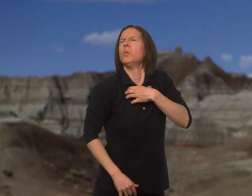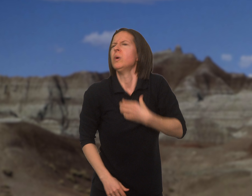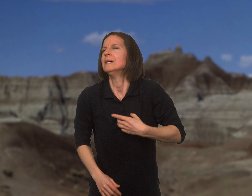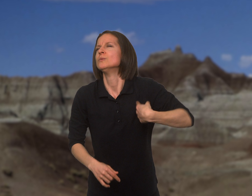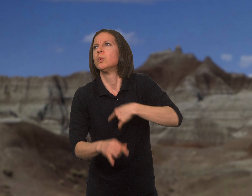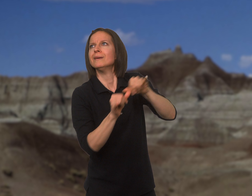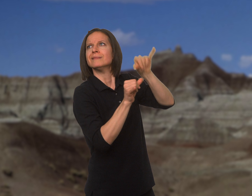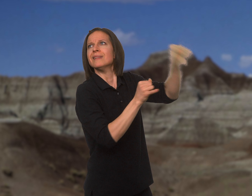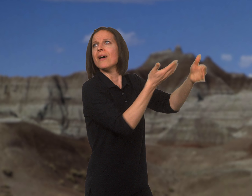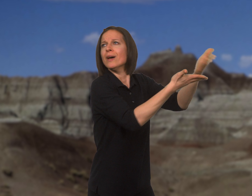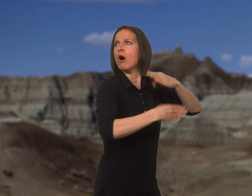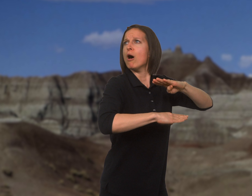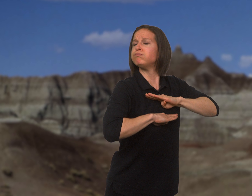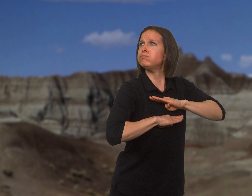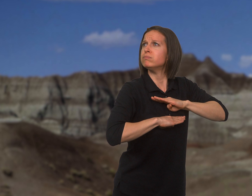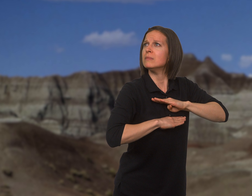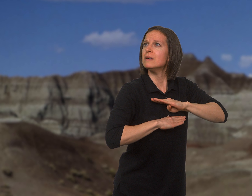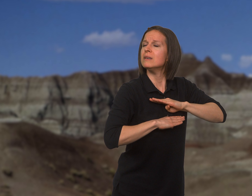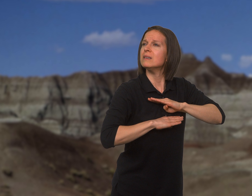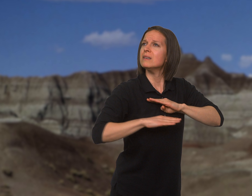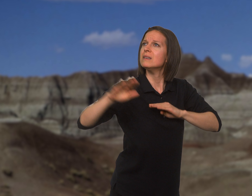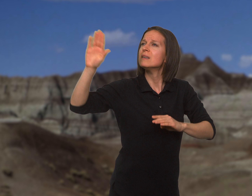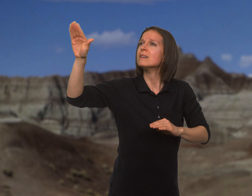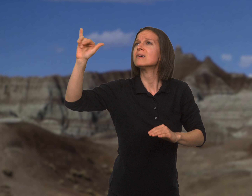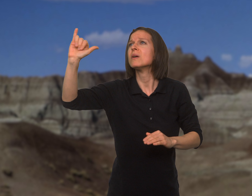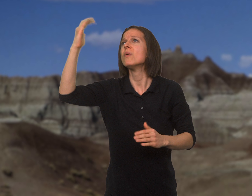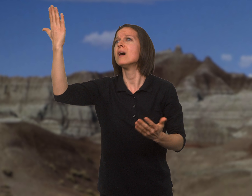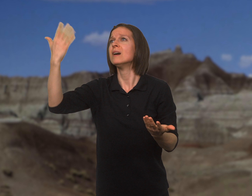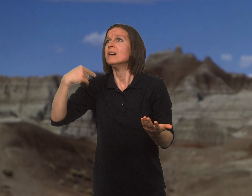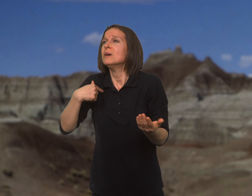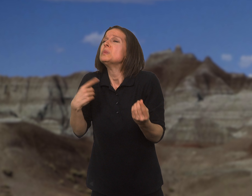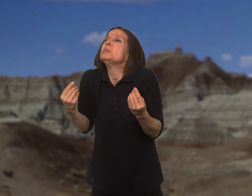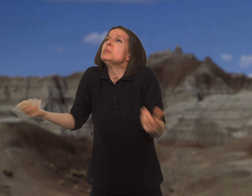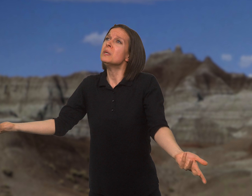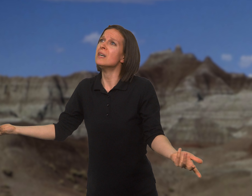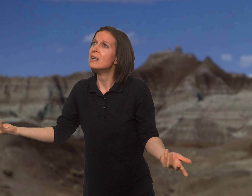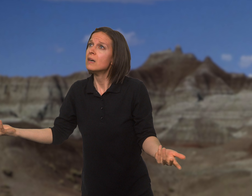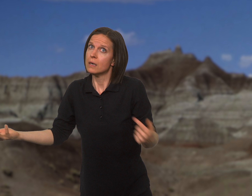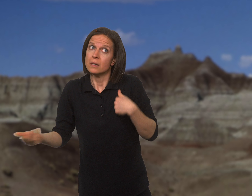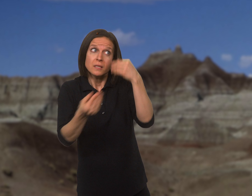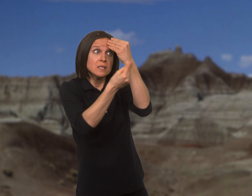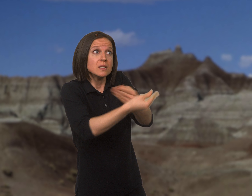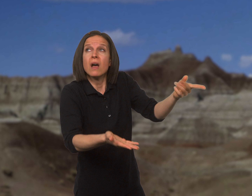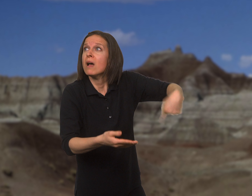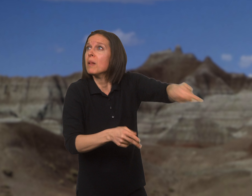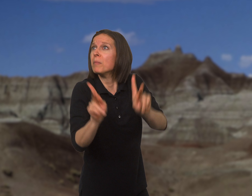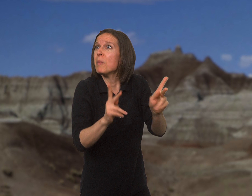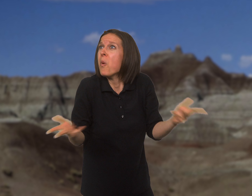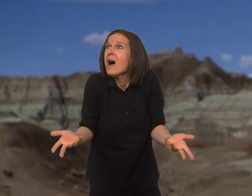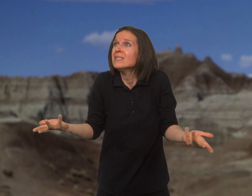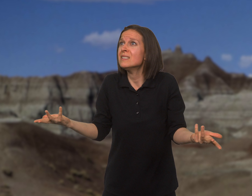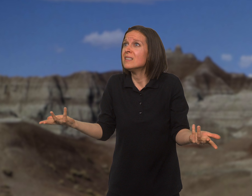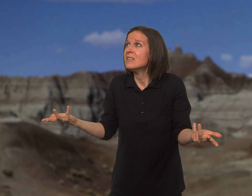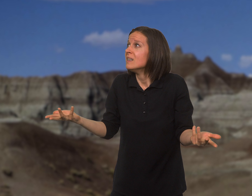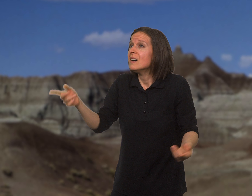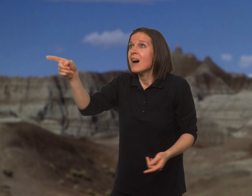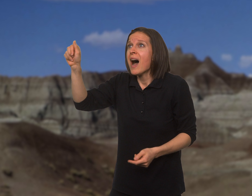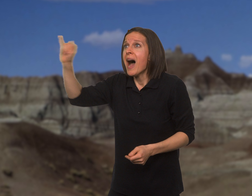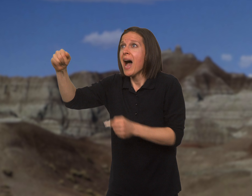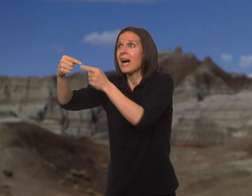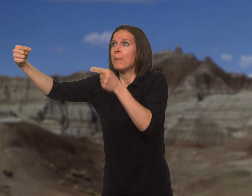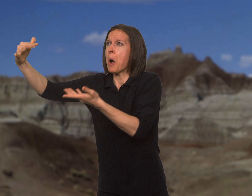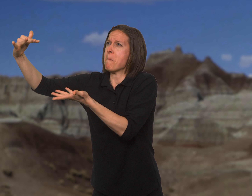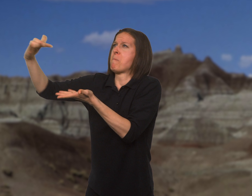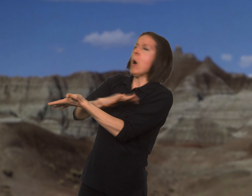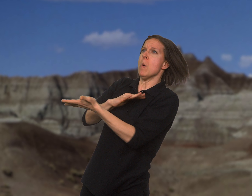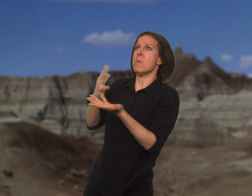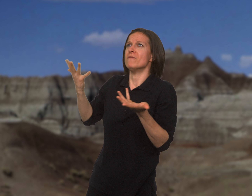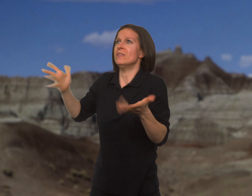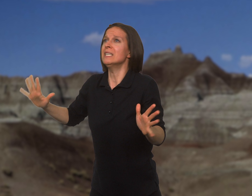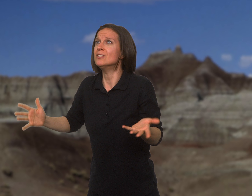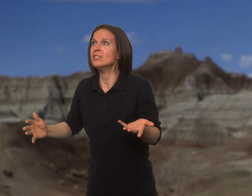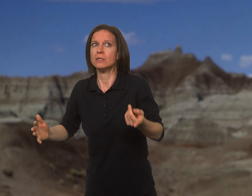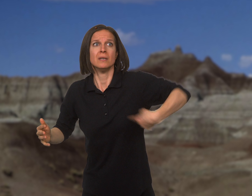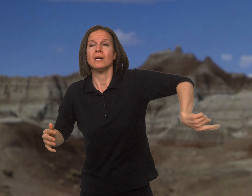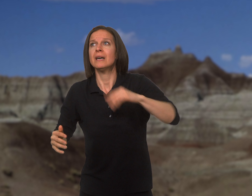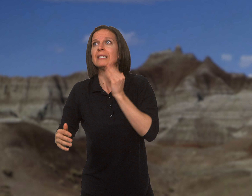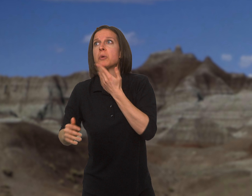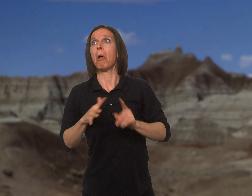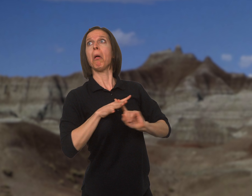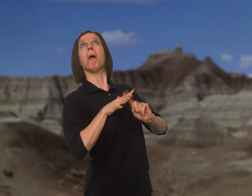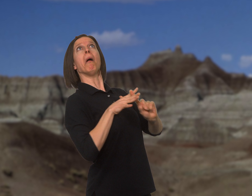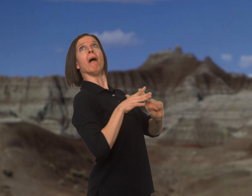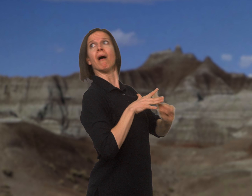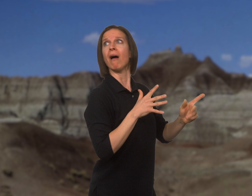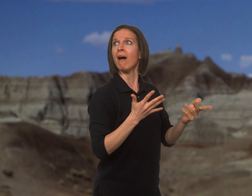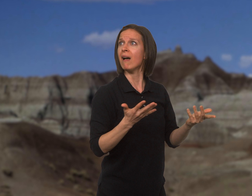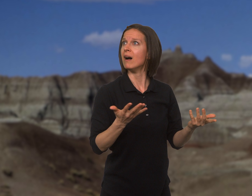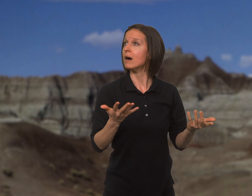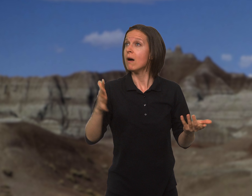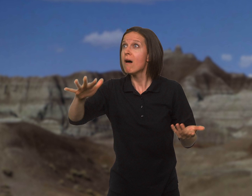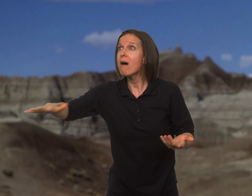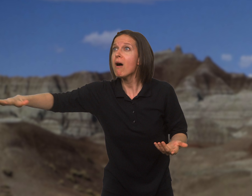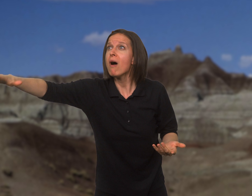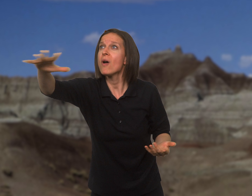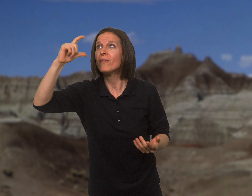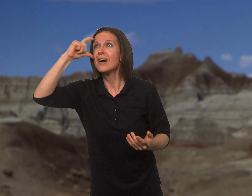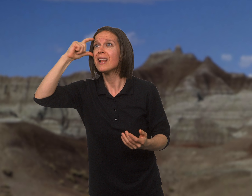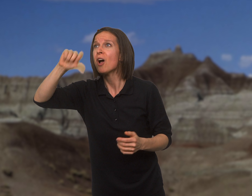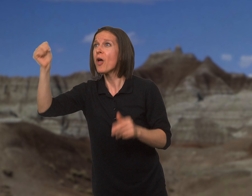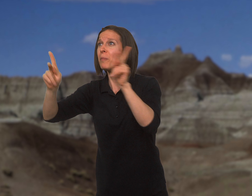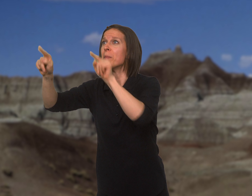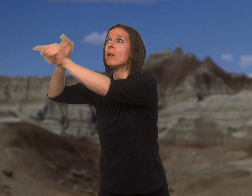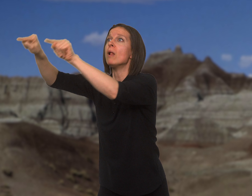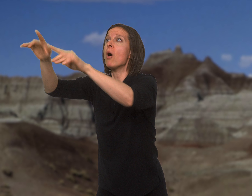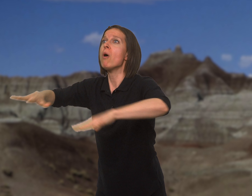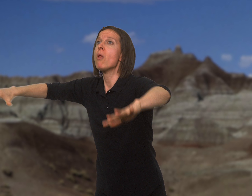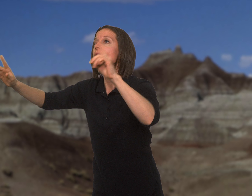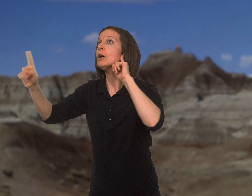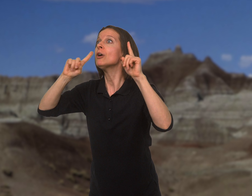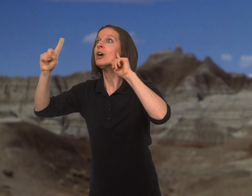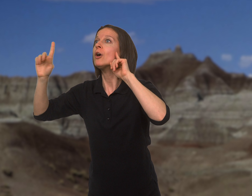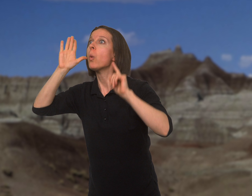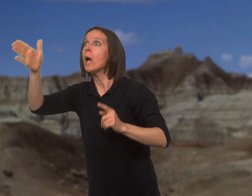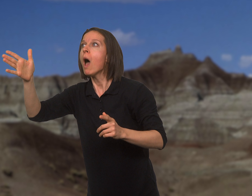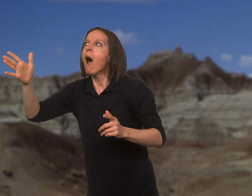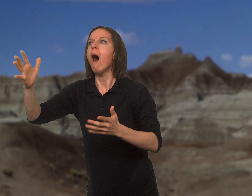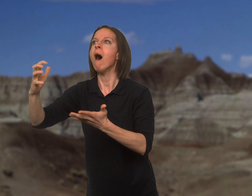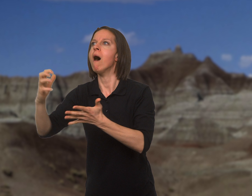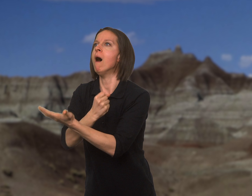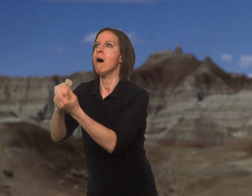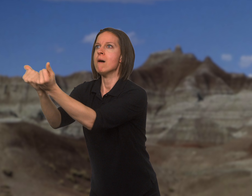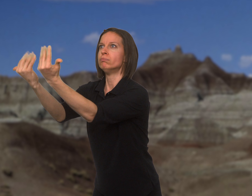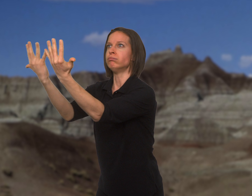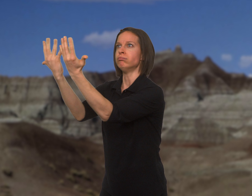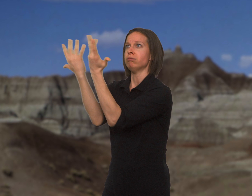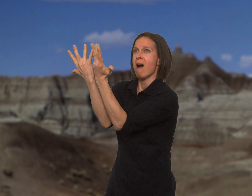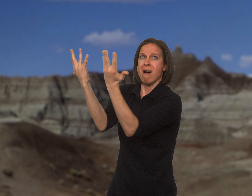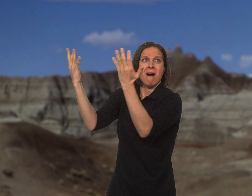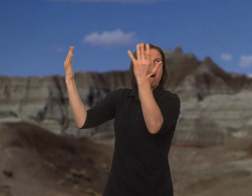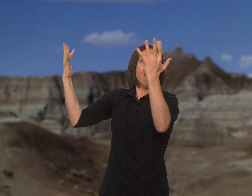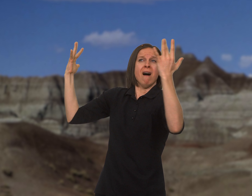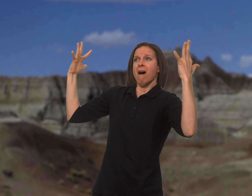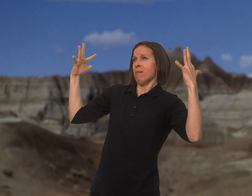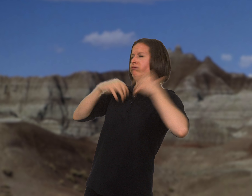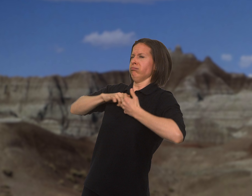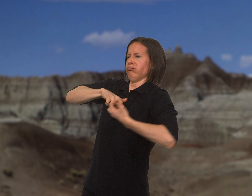O Lord, what can I say, now that Israel has turned its back and run from its enemies?